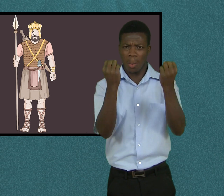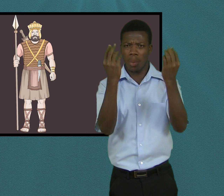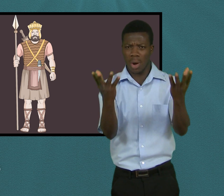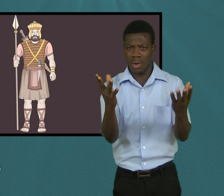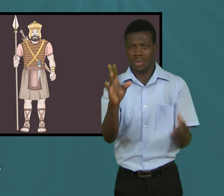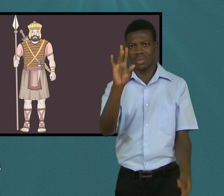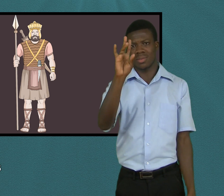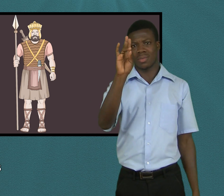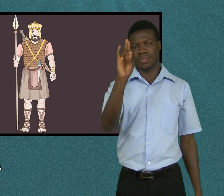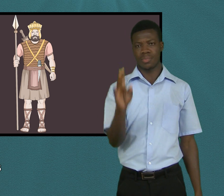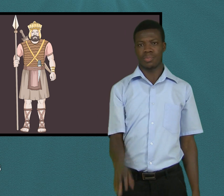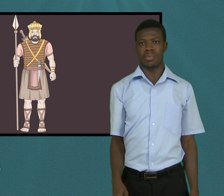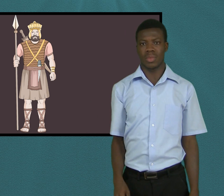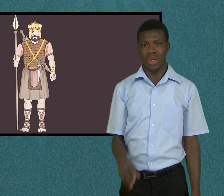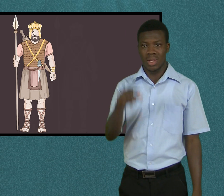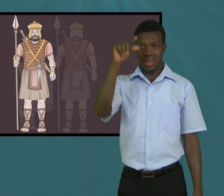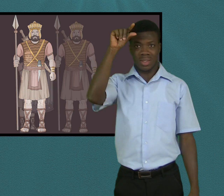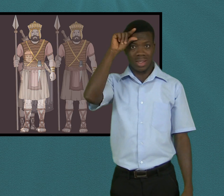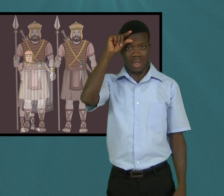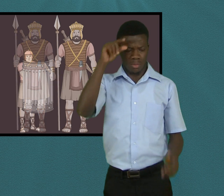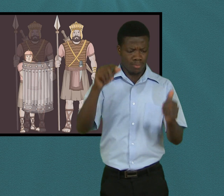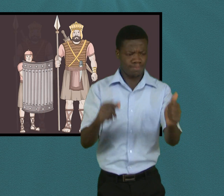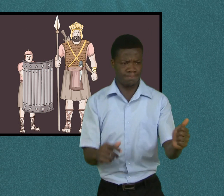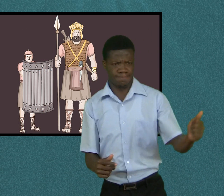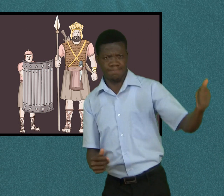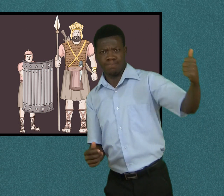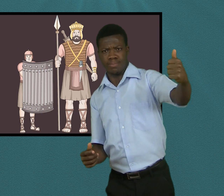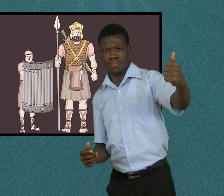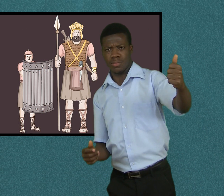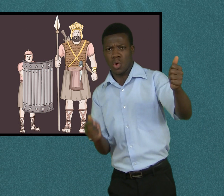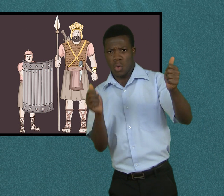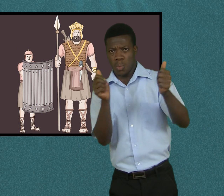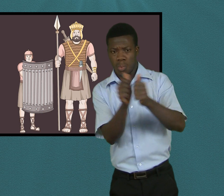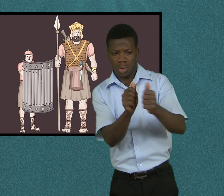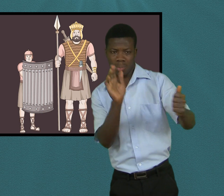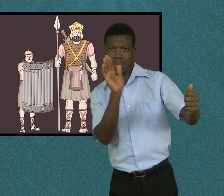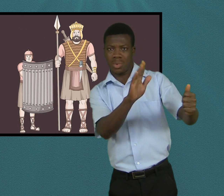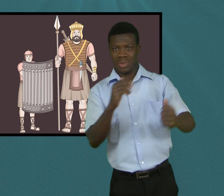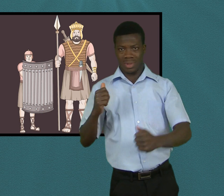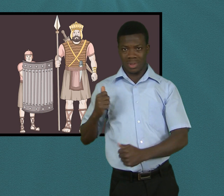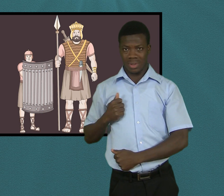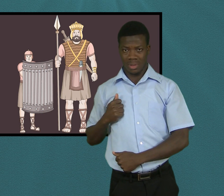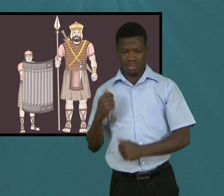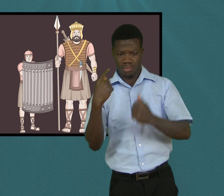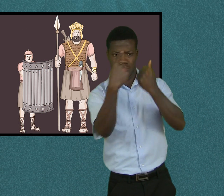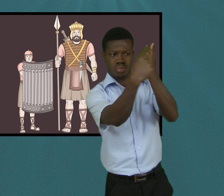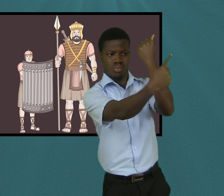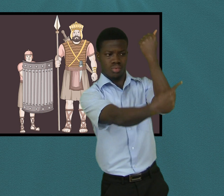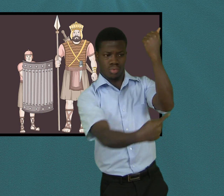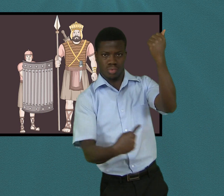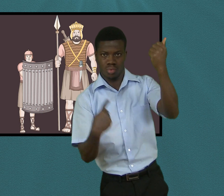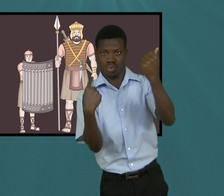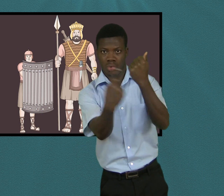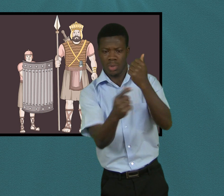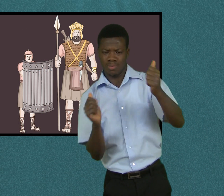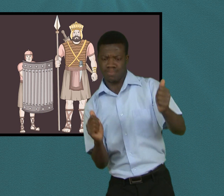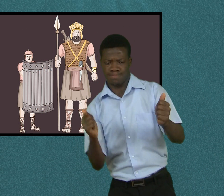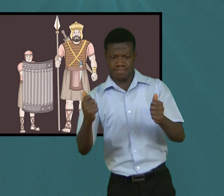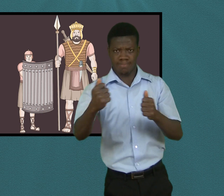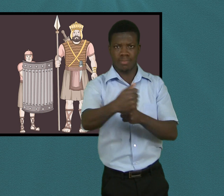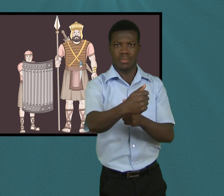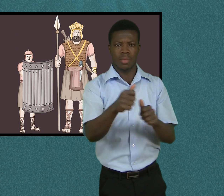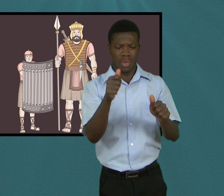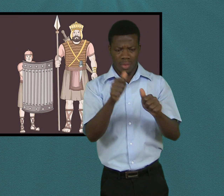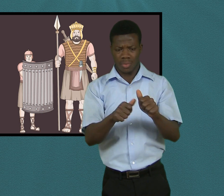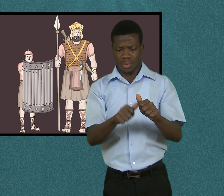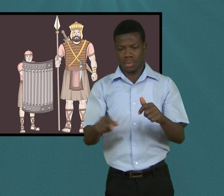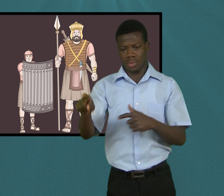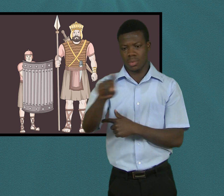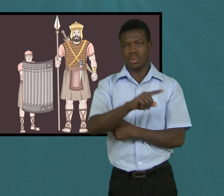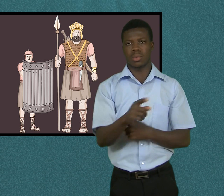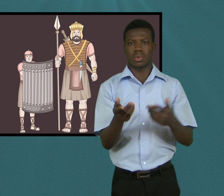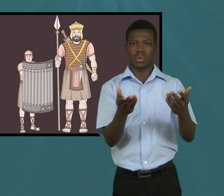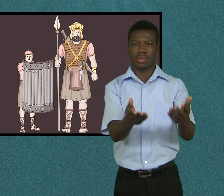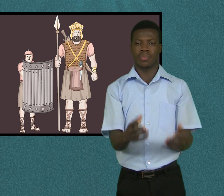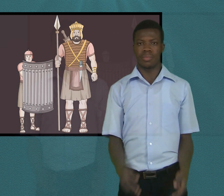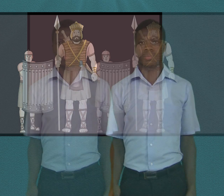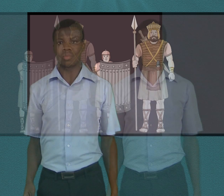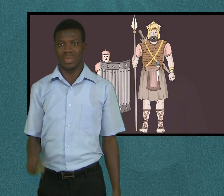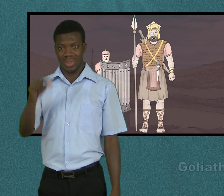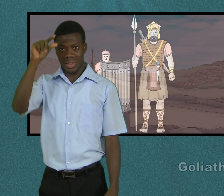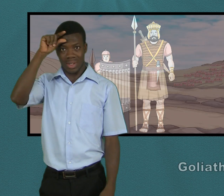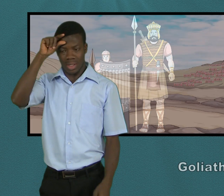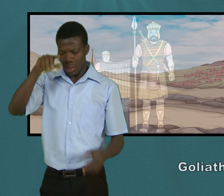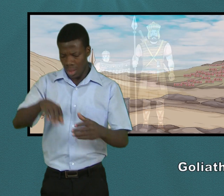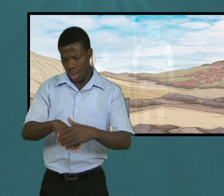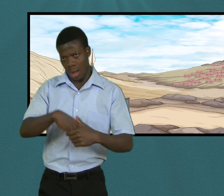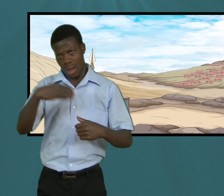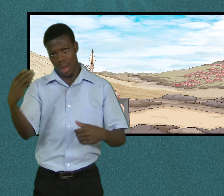In addition, his shield bearer went before him.